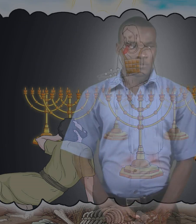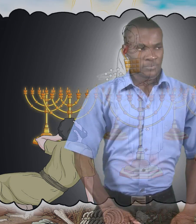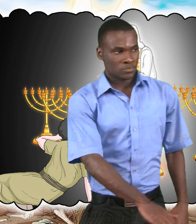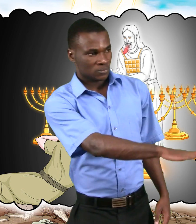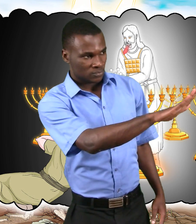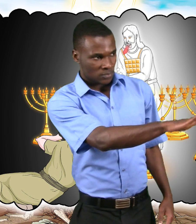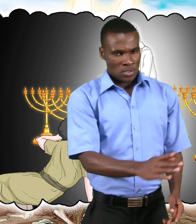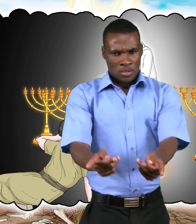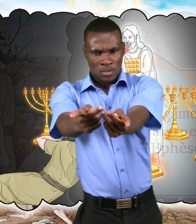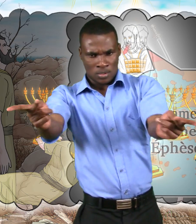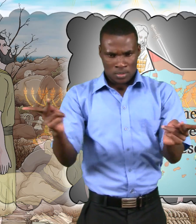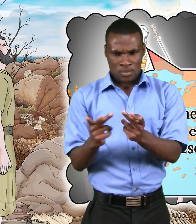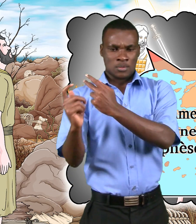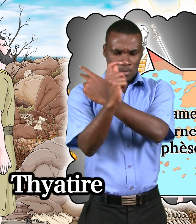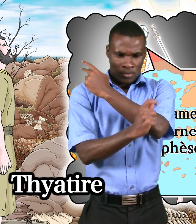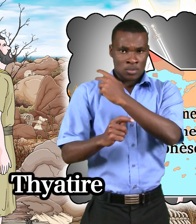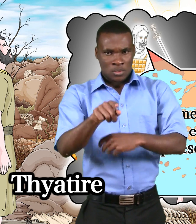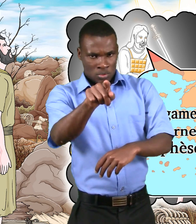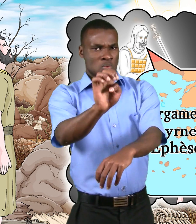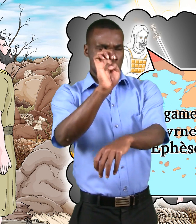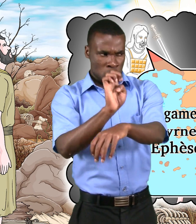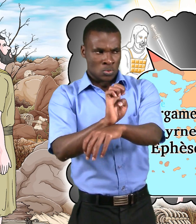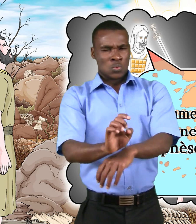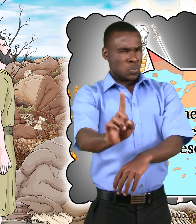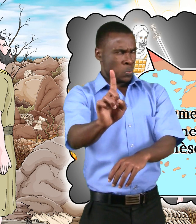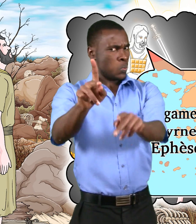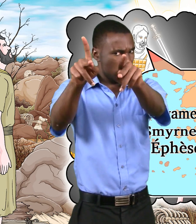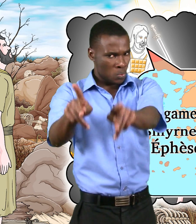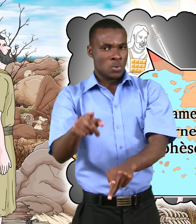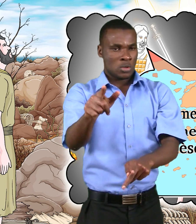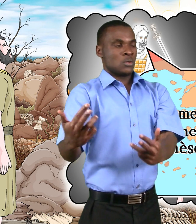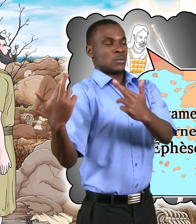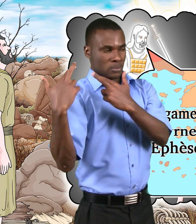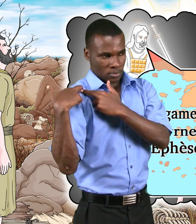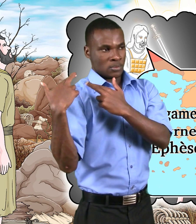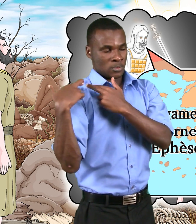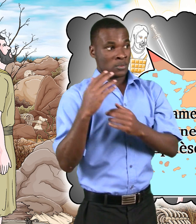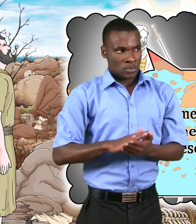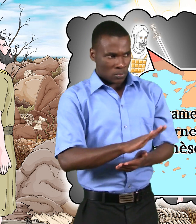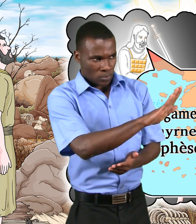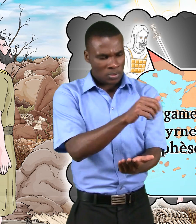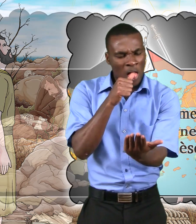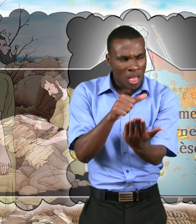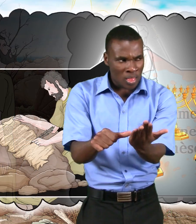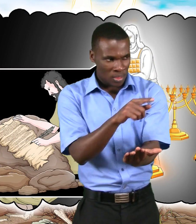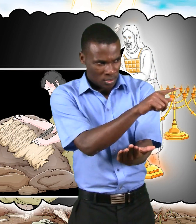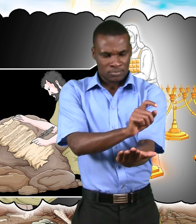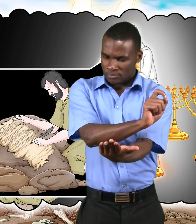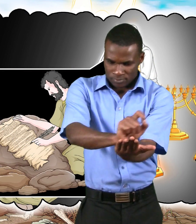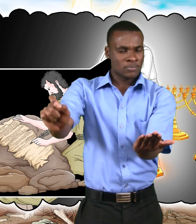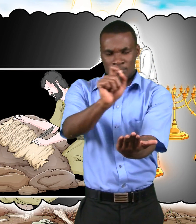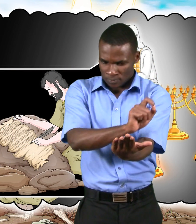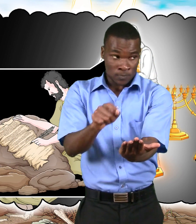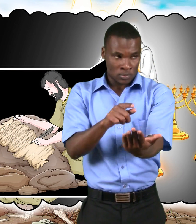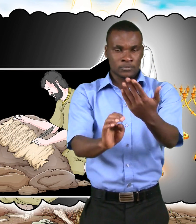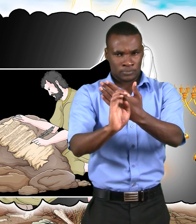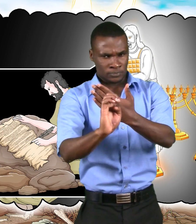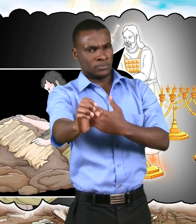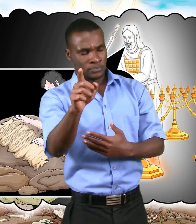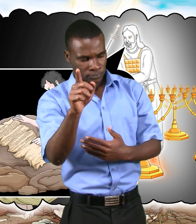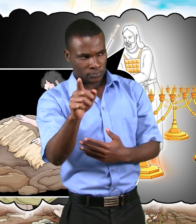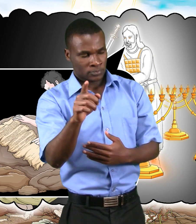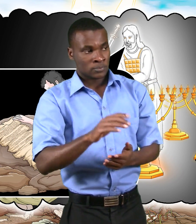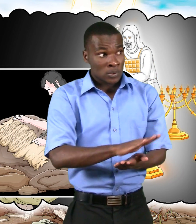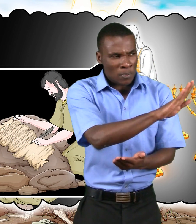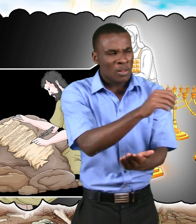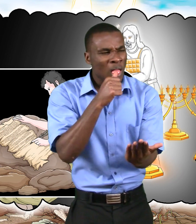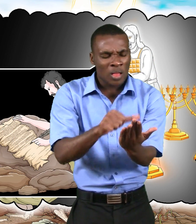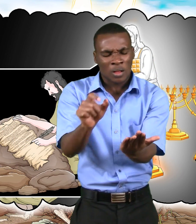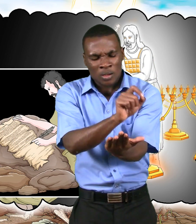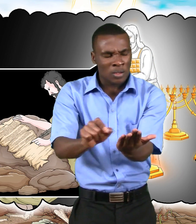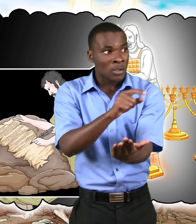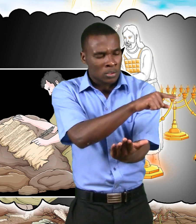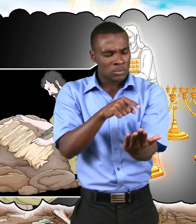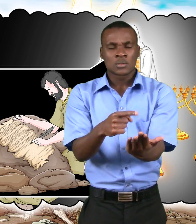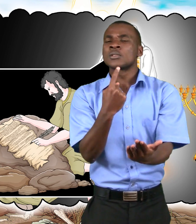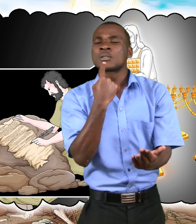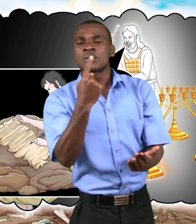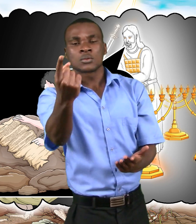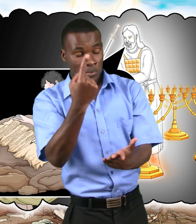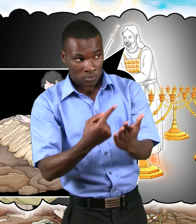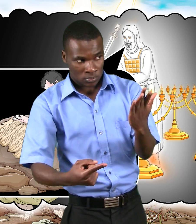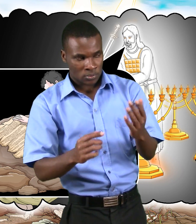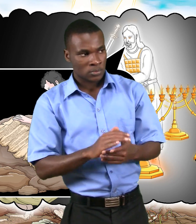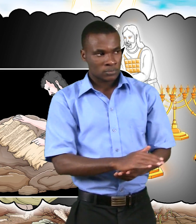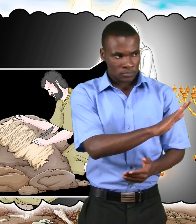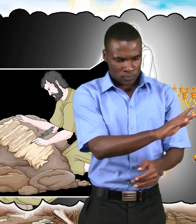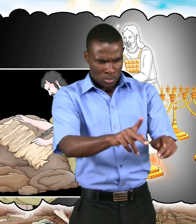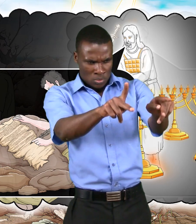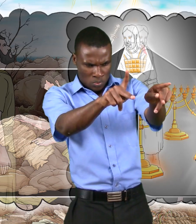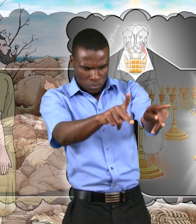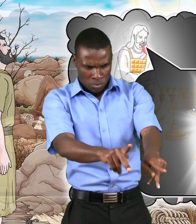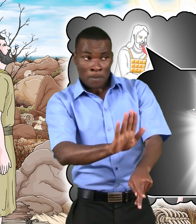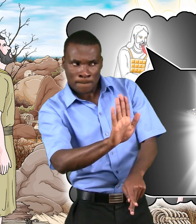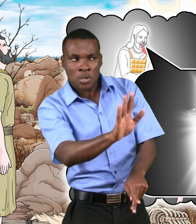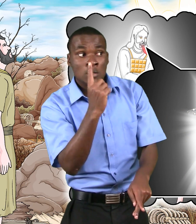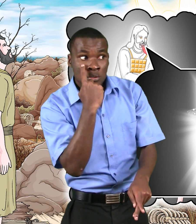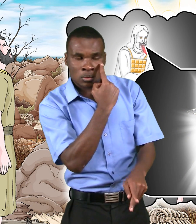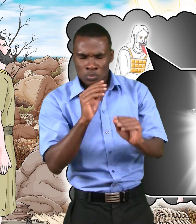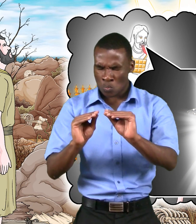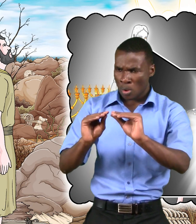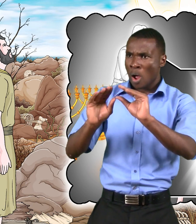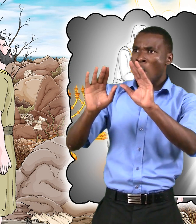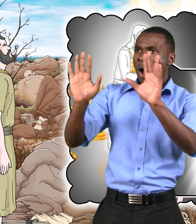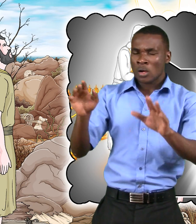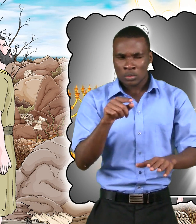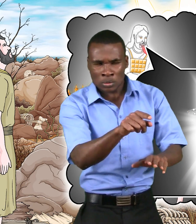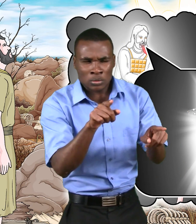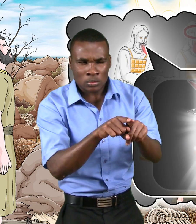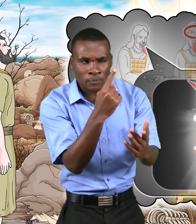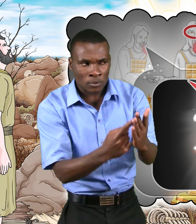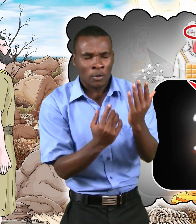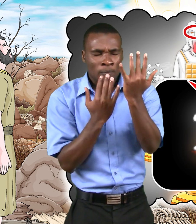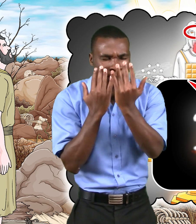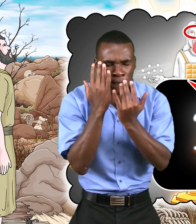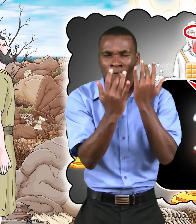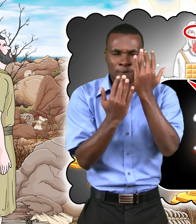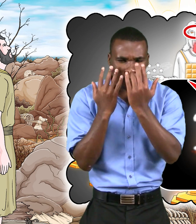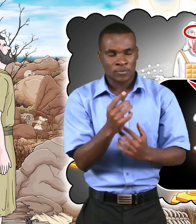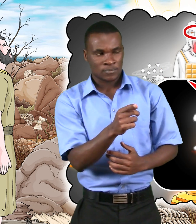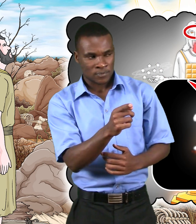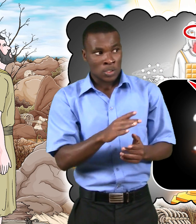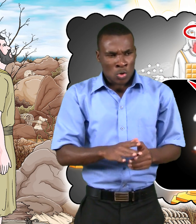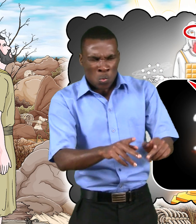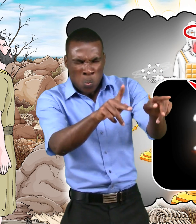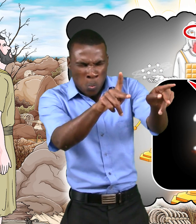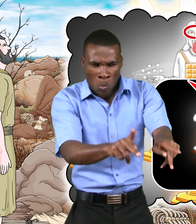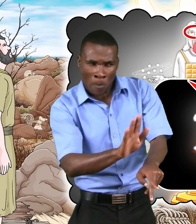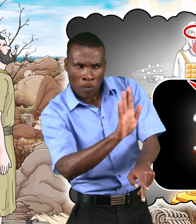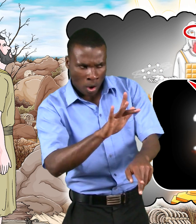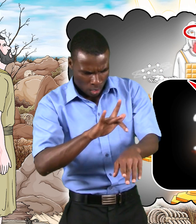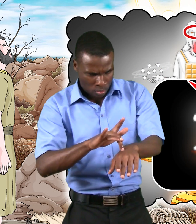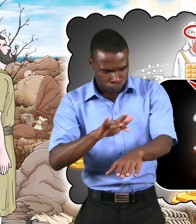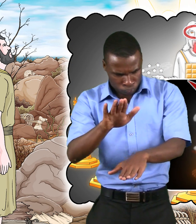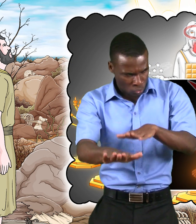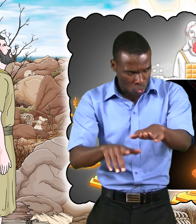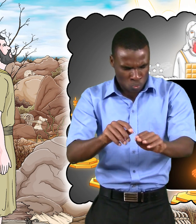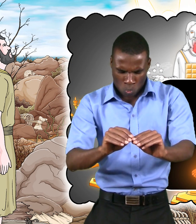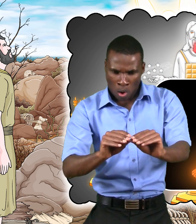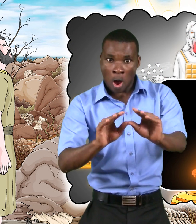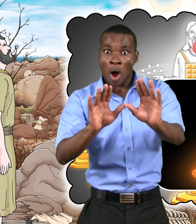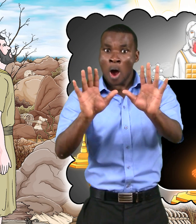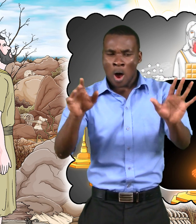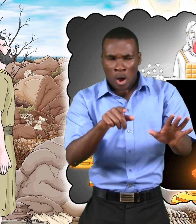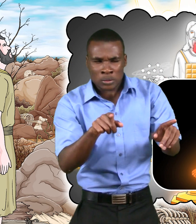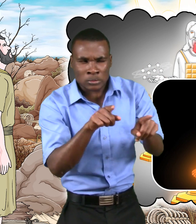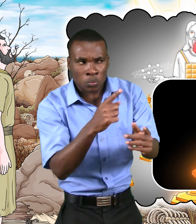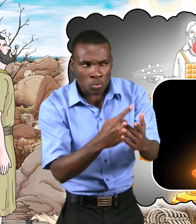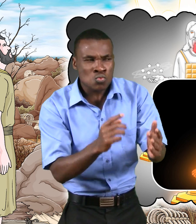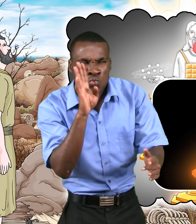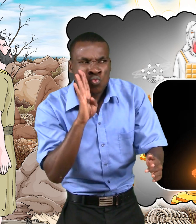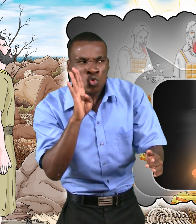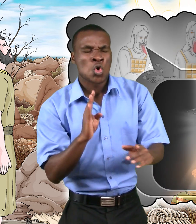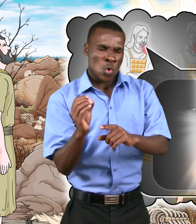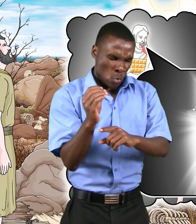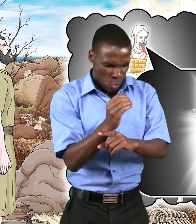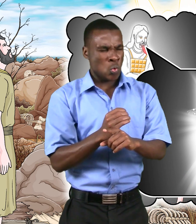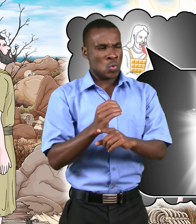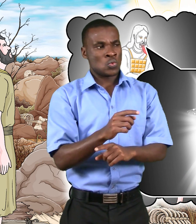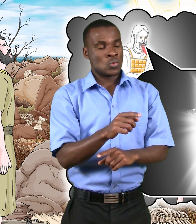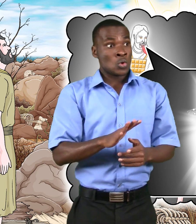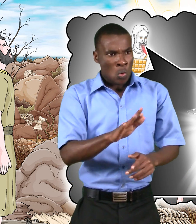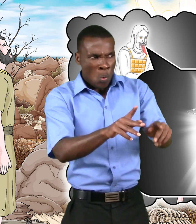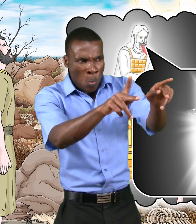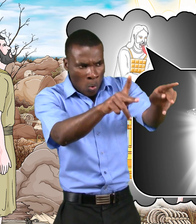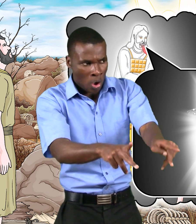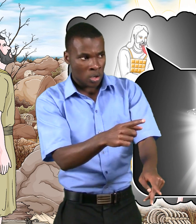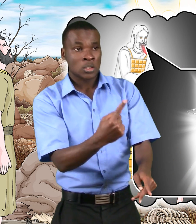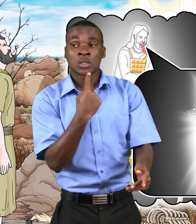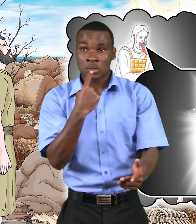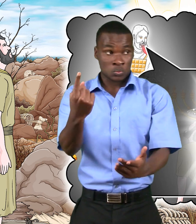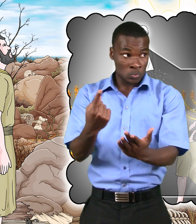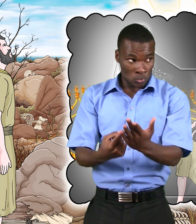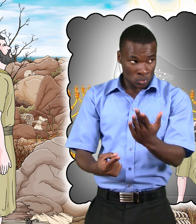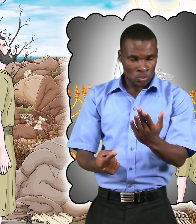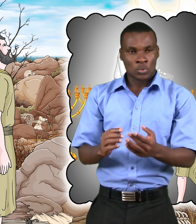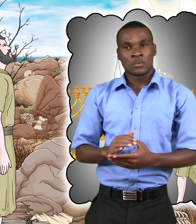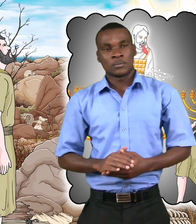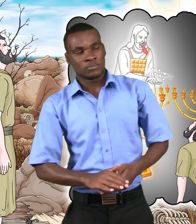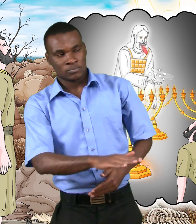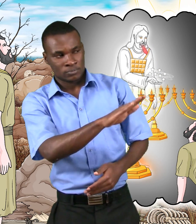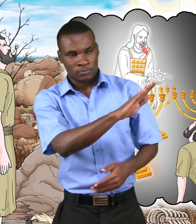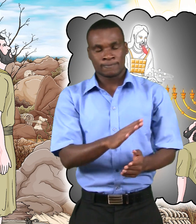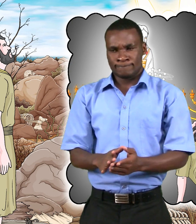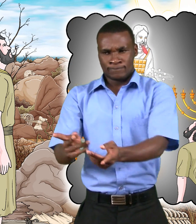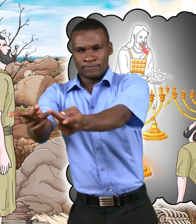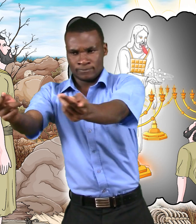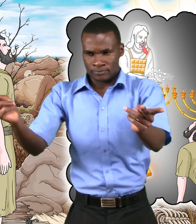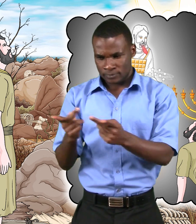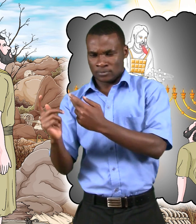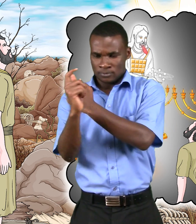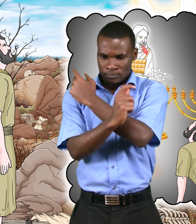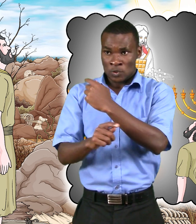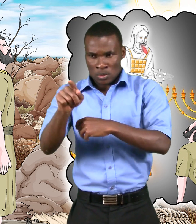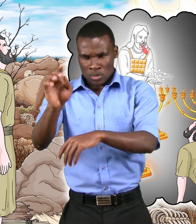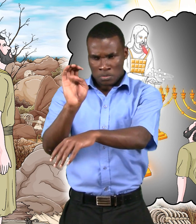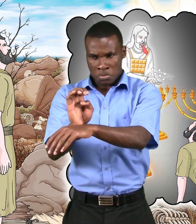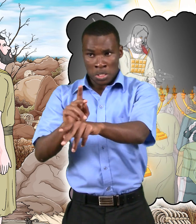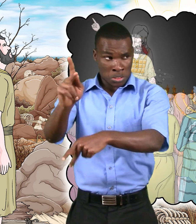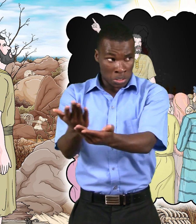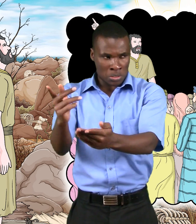To the angel of the church in Thyatira write: These are the words of the Son of God, whose eyes are like a blazing fire and whose feet are like polished bronze.